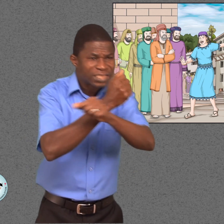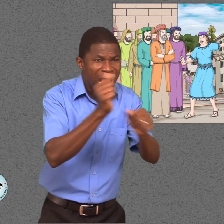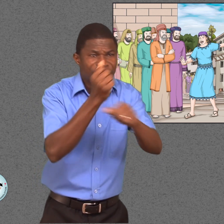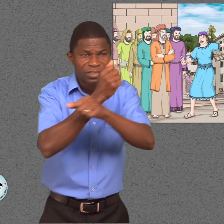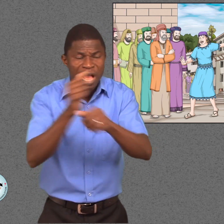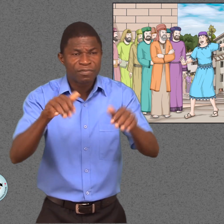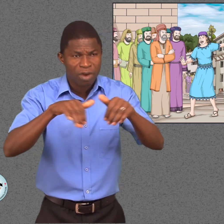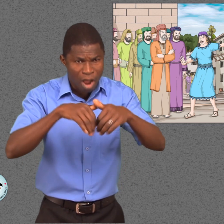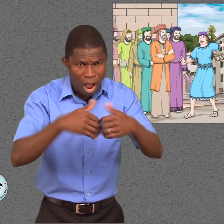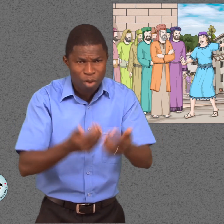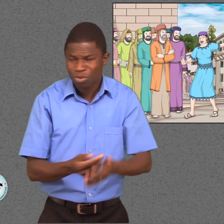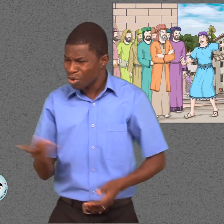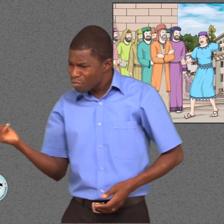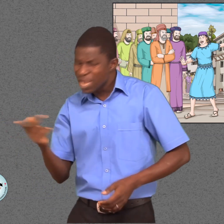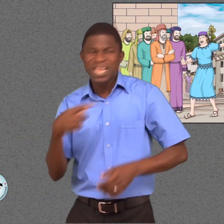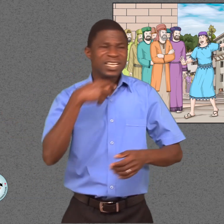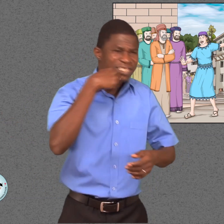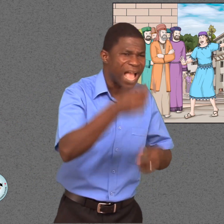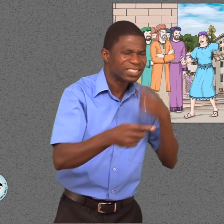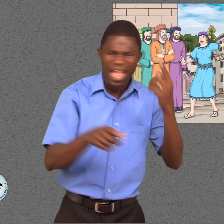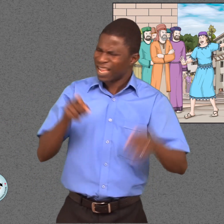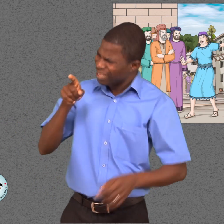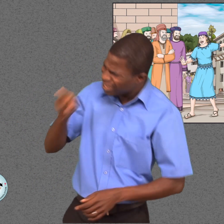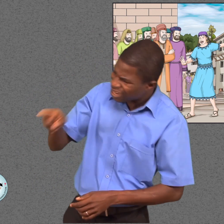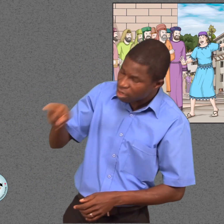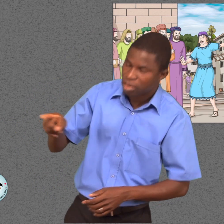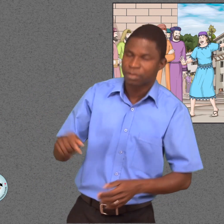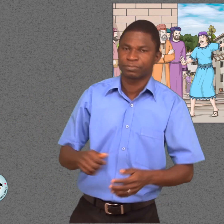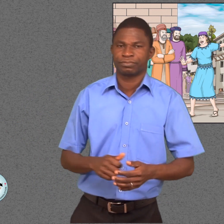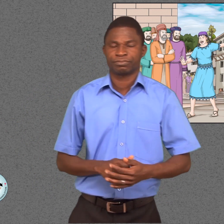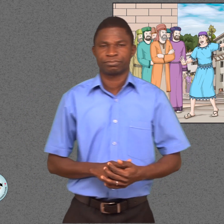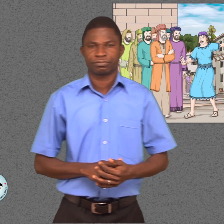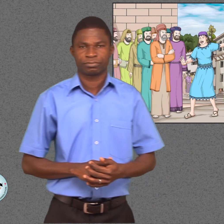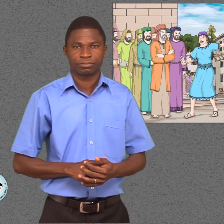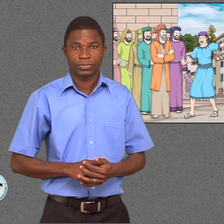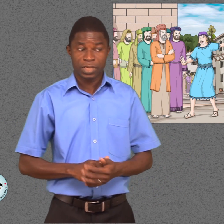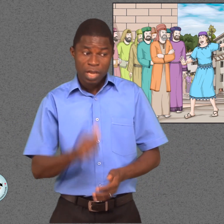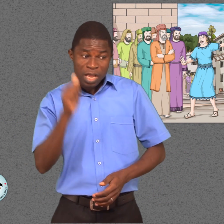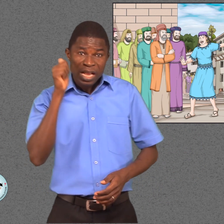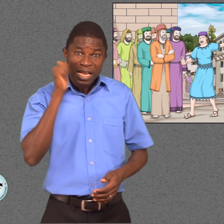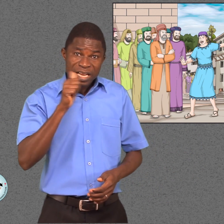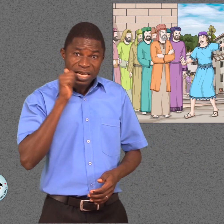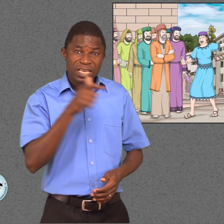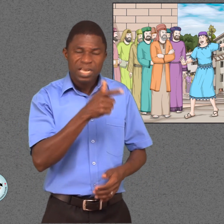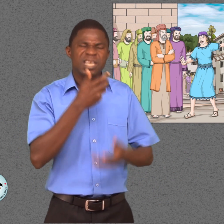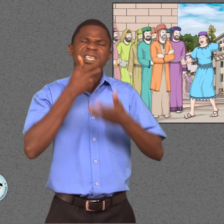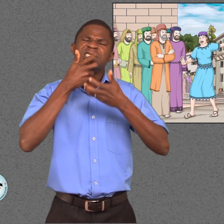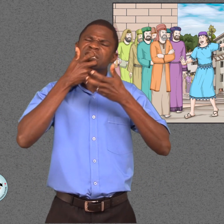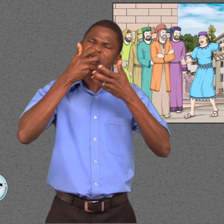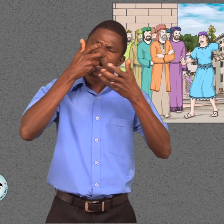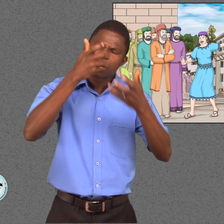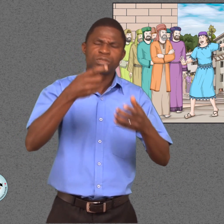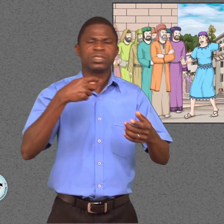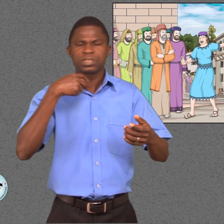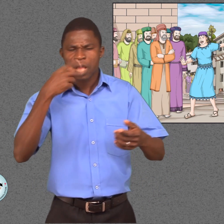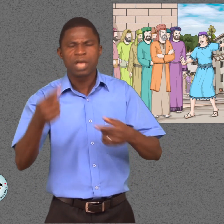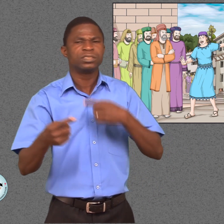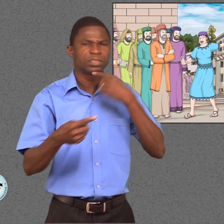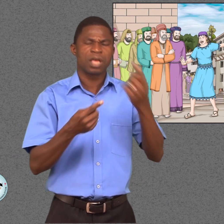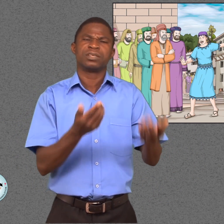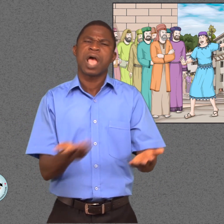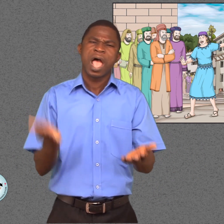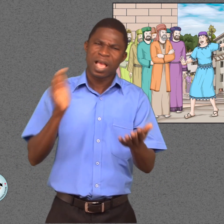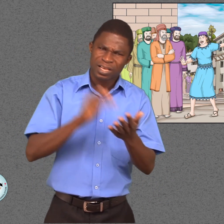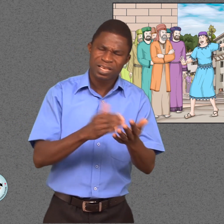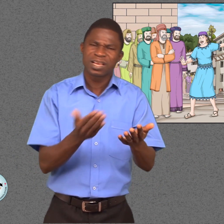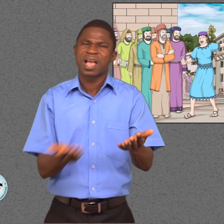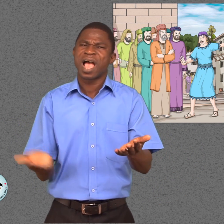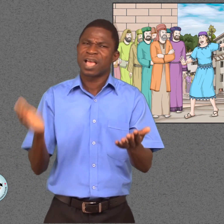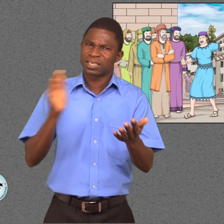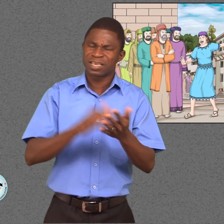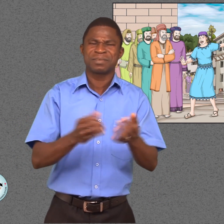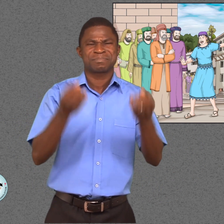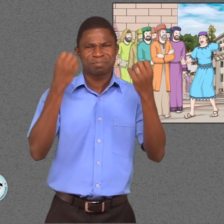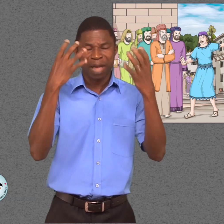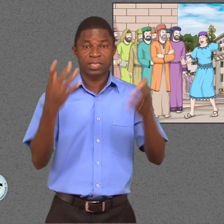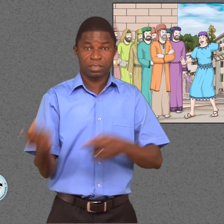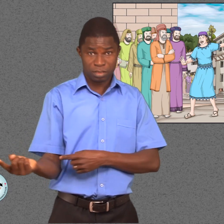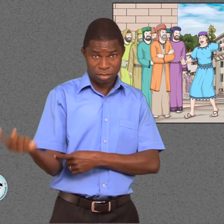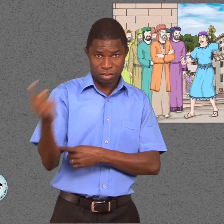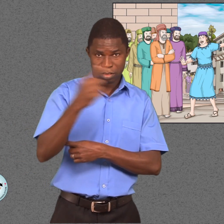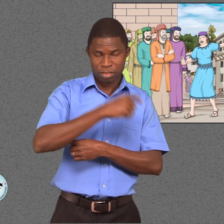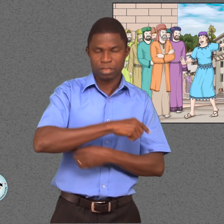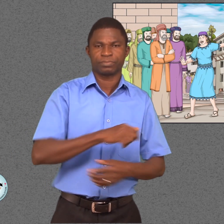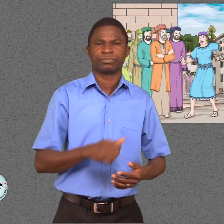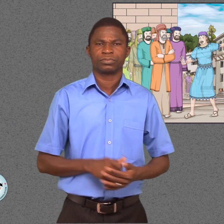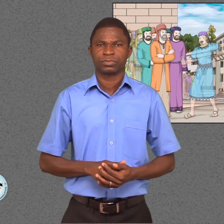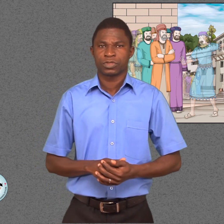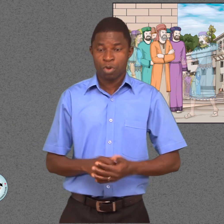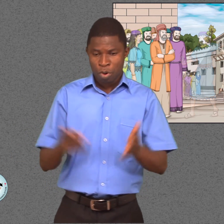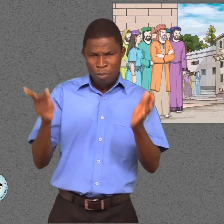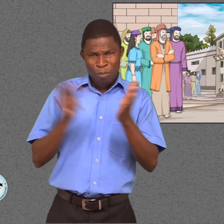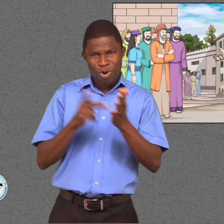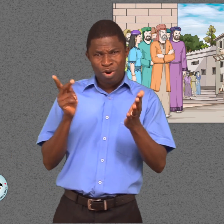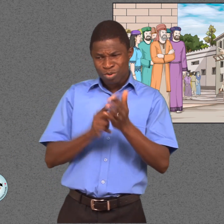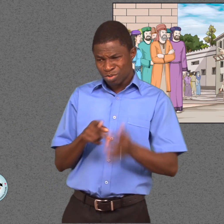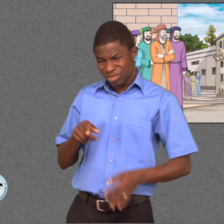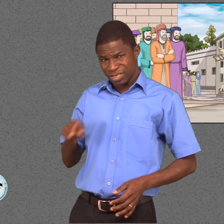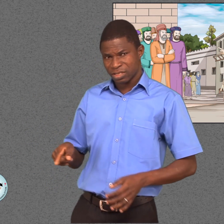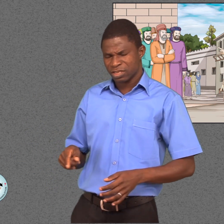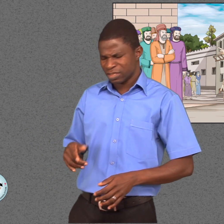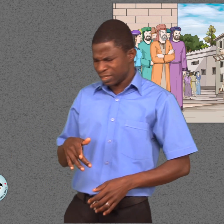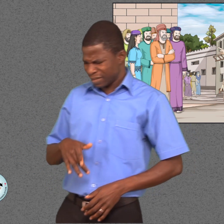She continued this for many days.